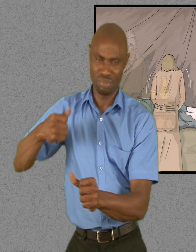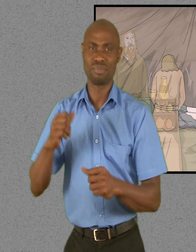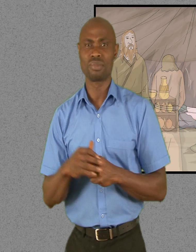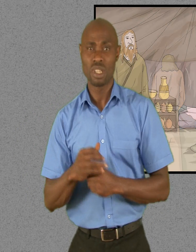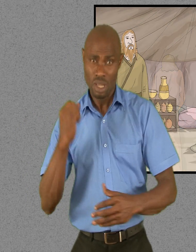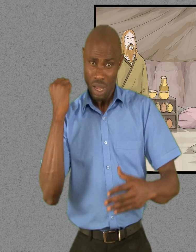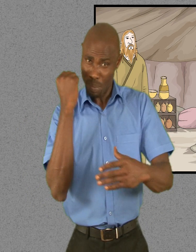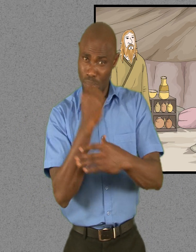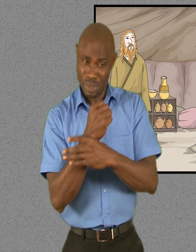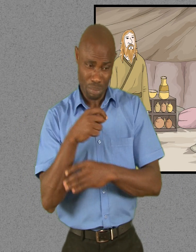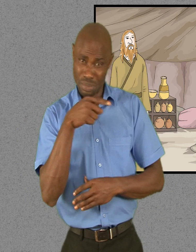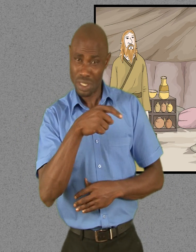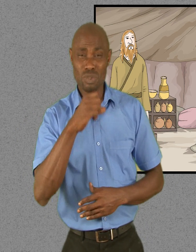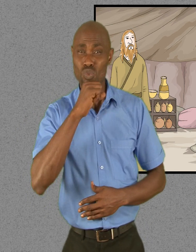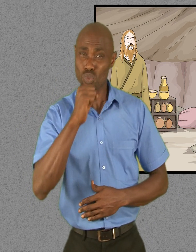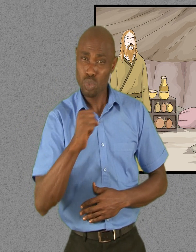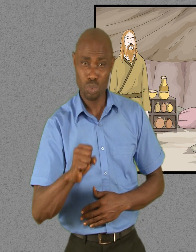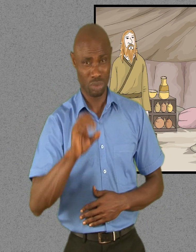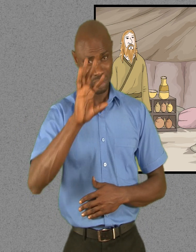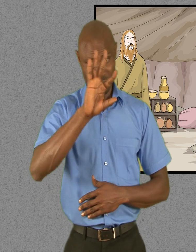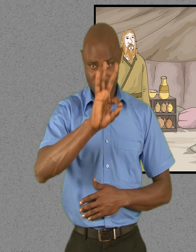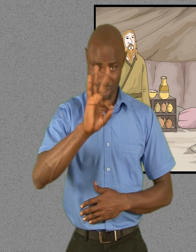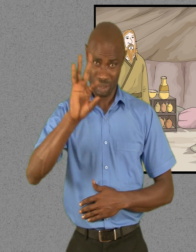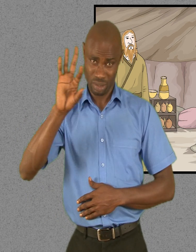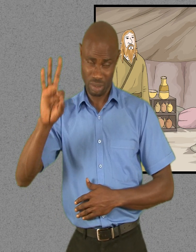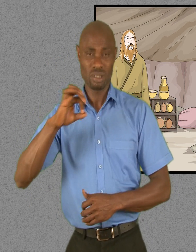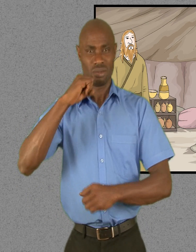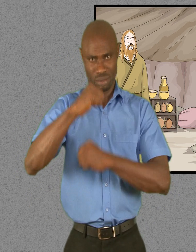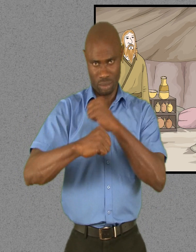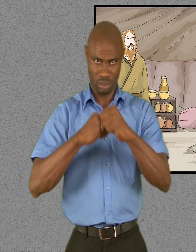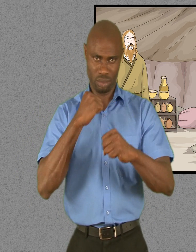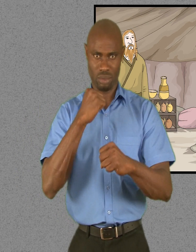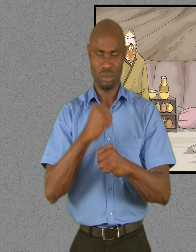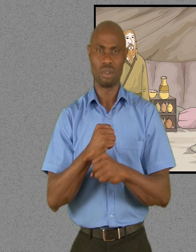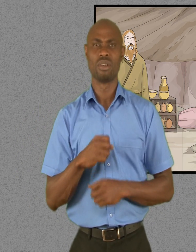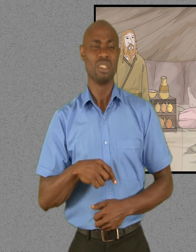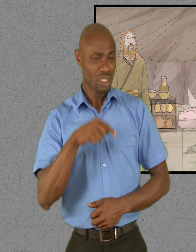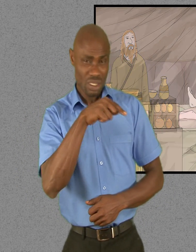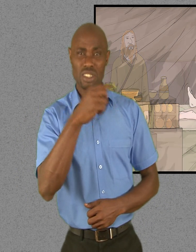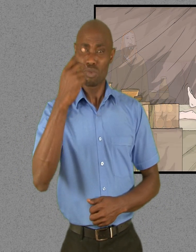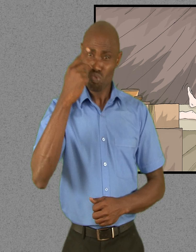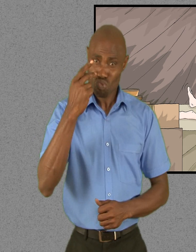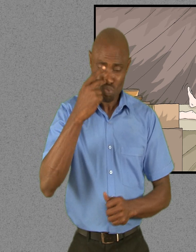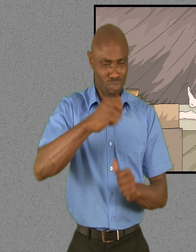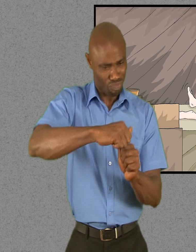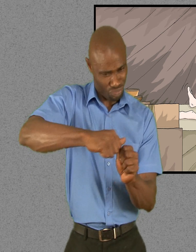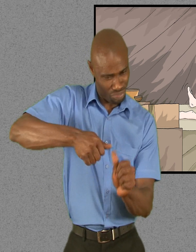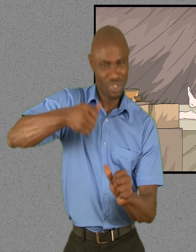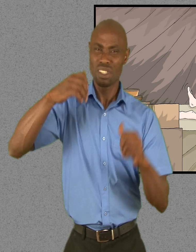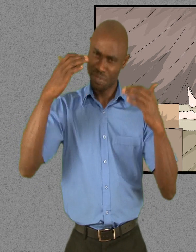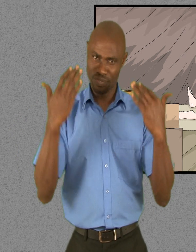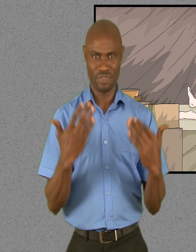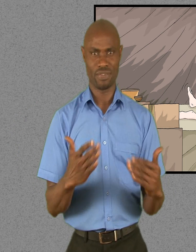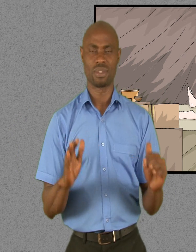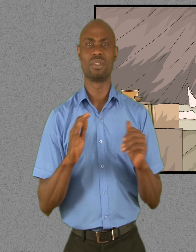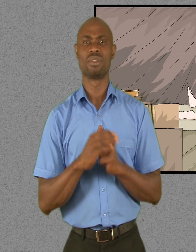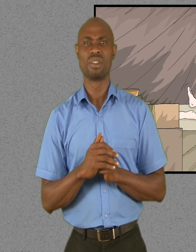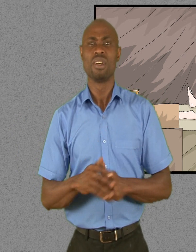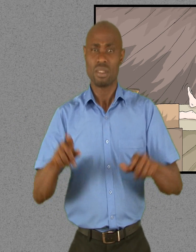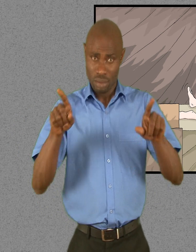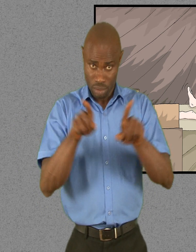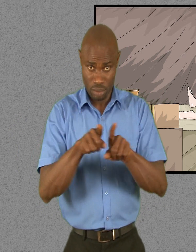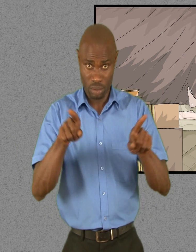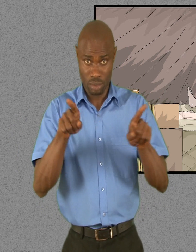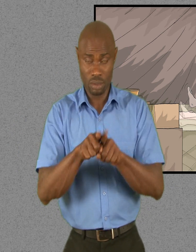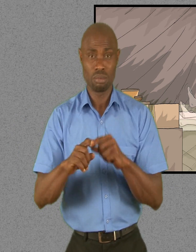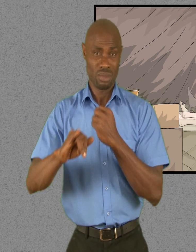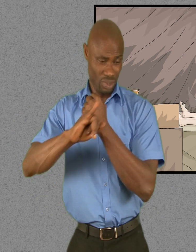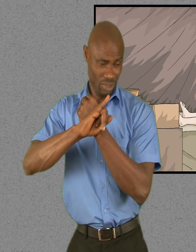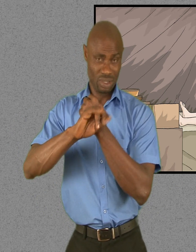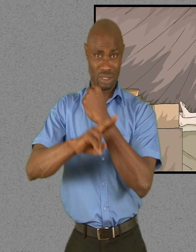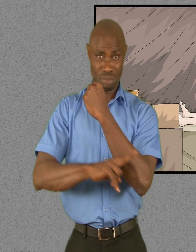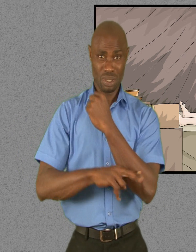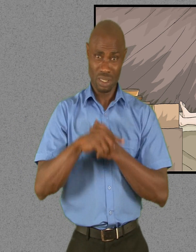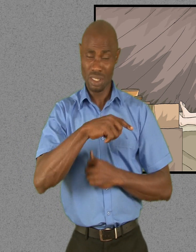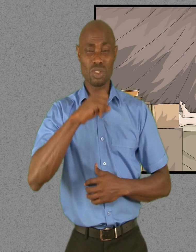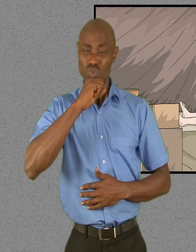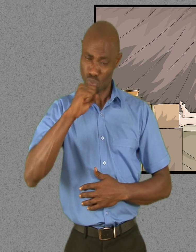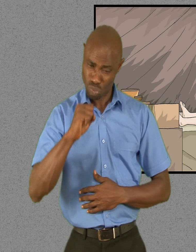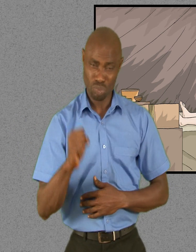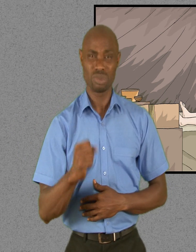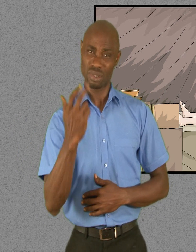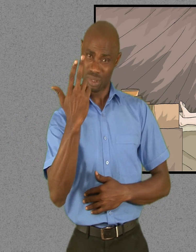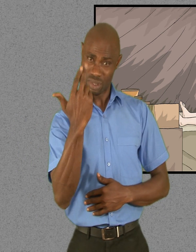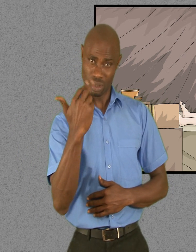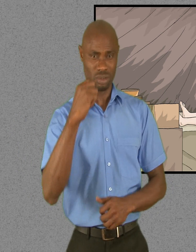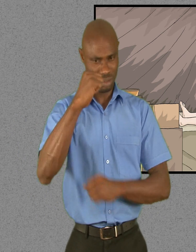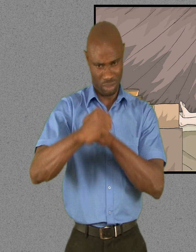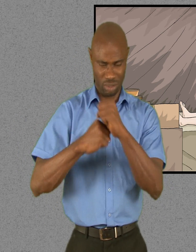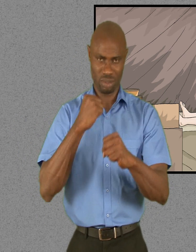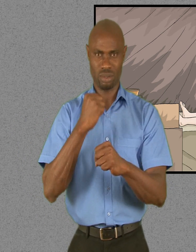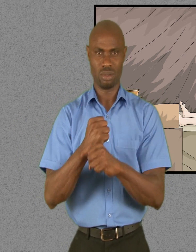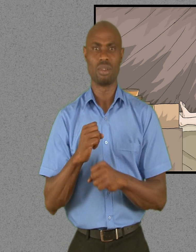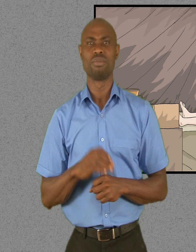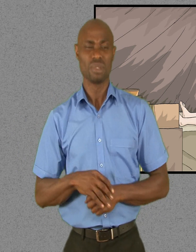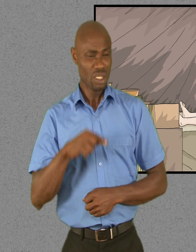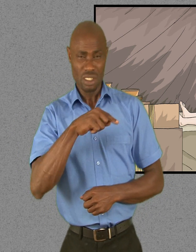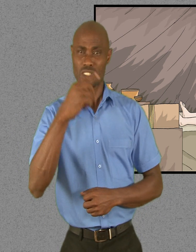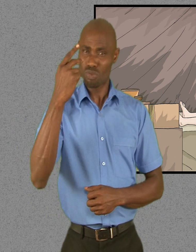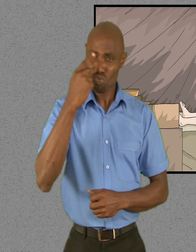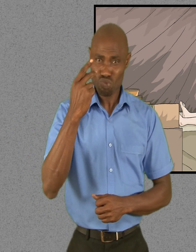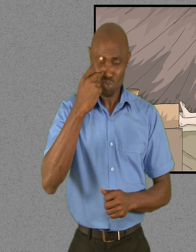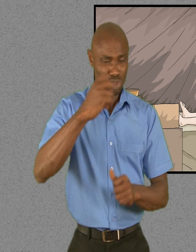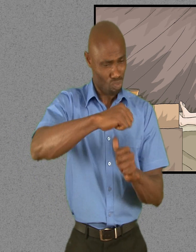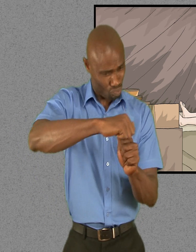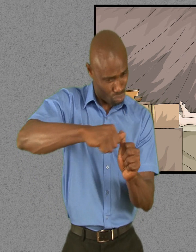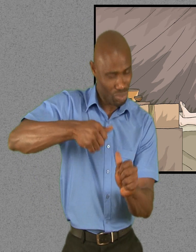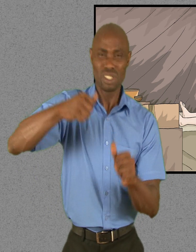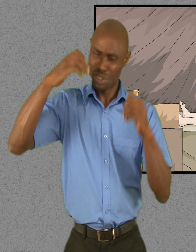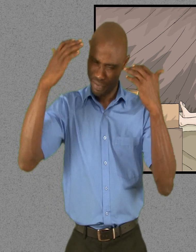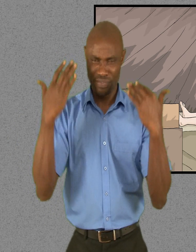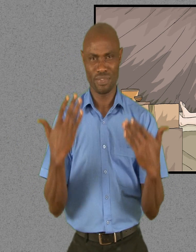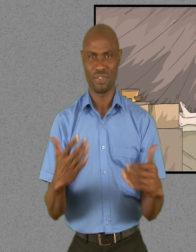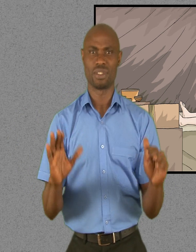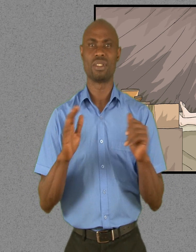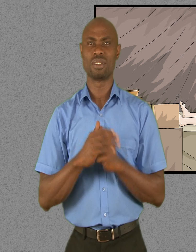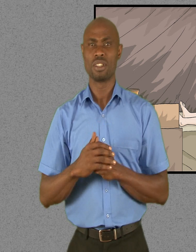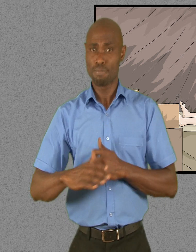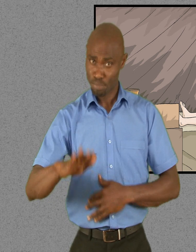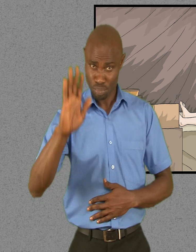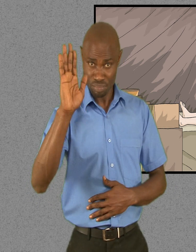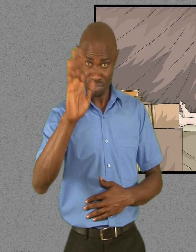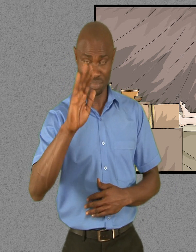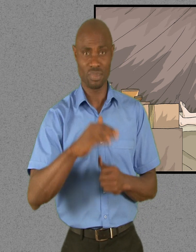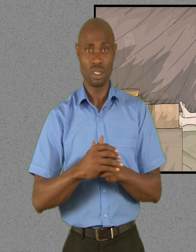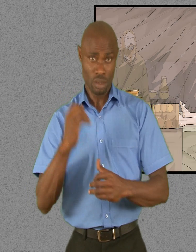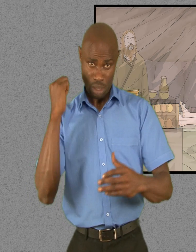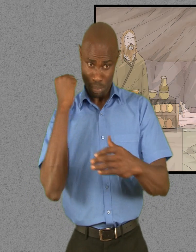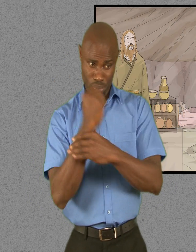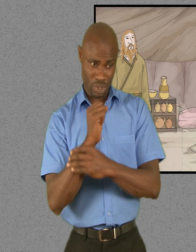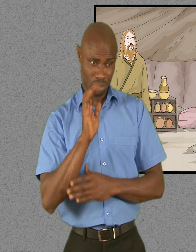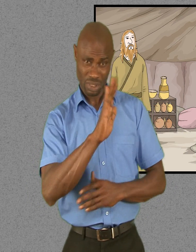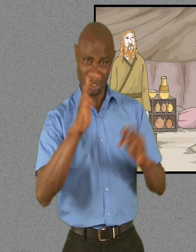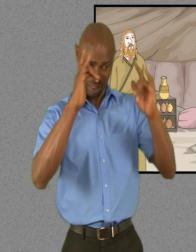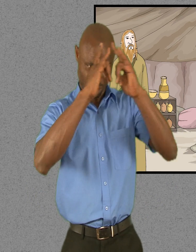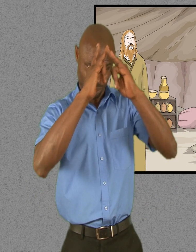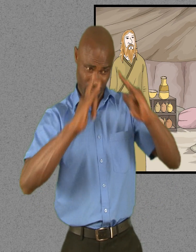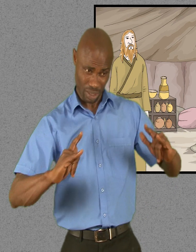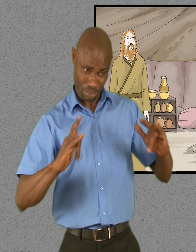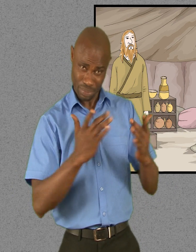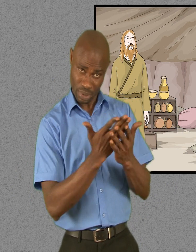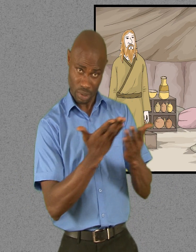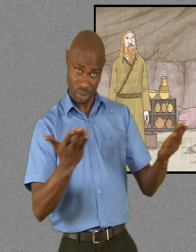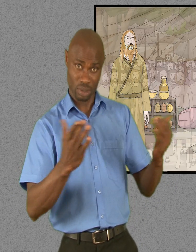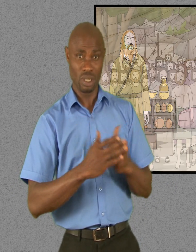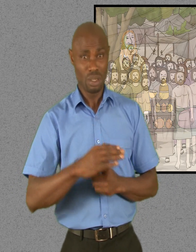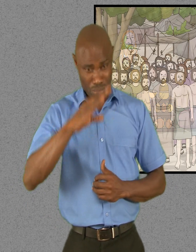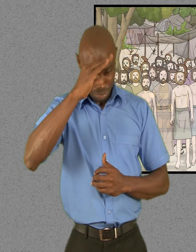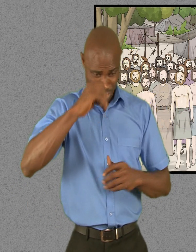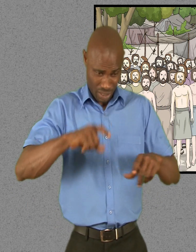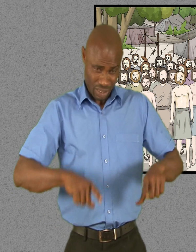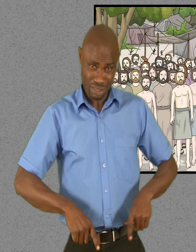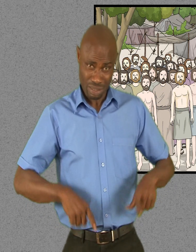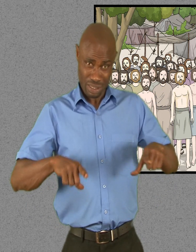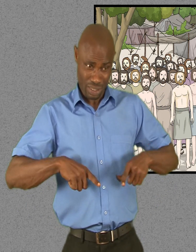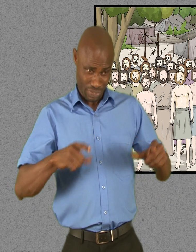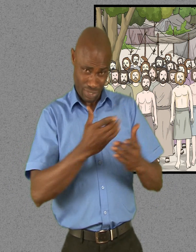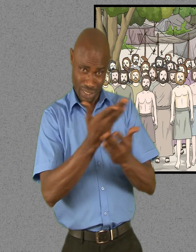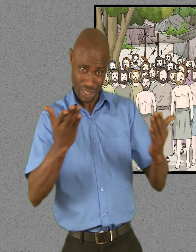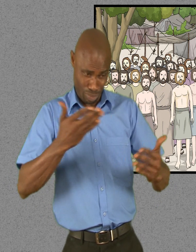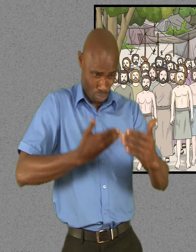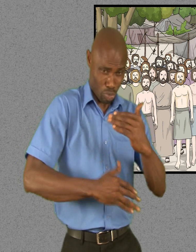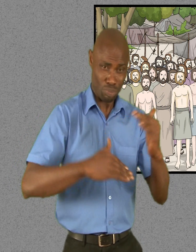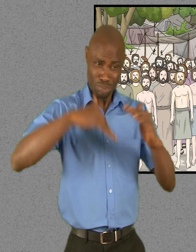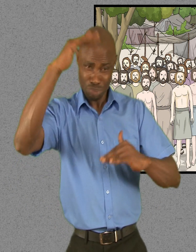So Abraham was ninety-nine years old when he was circumcised, and his son Ishmael was thirteen; Abraham and his son Ishmael were circumcised on the same day.